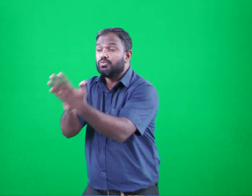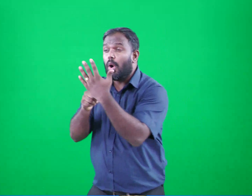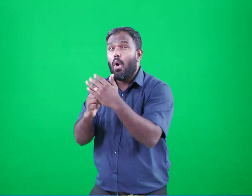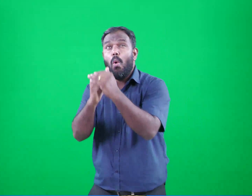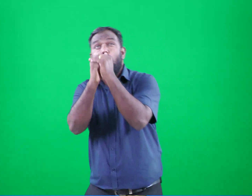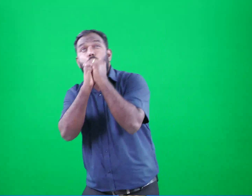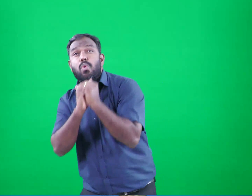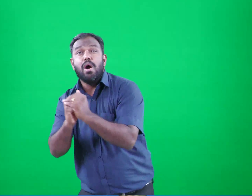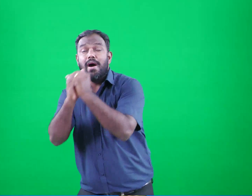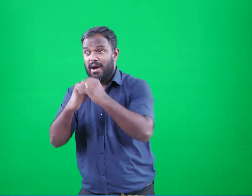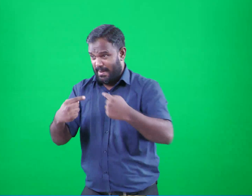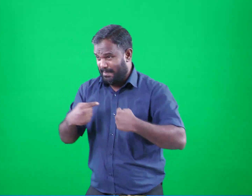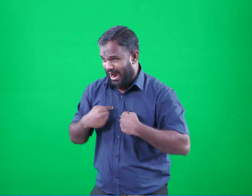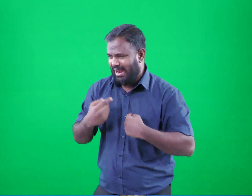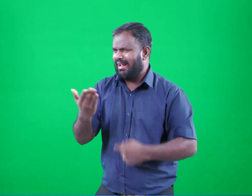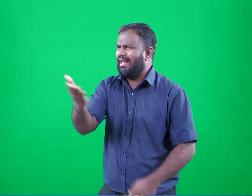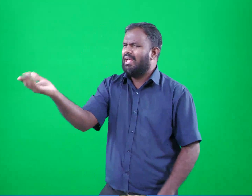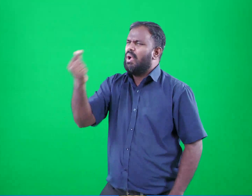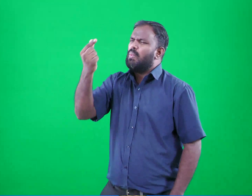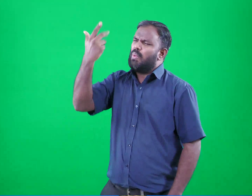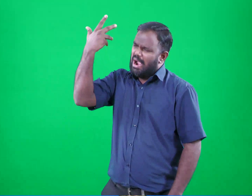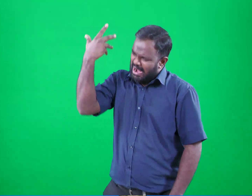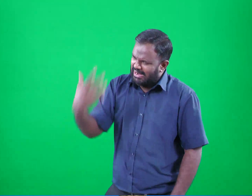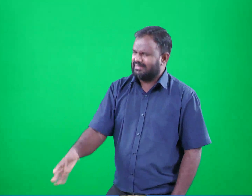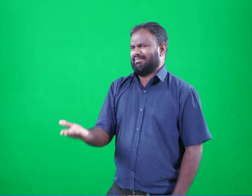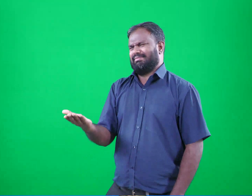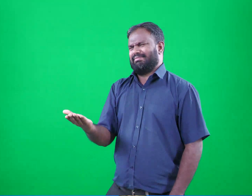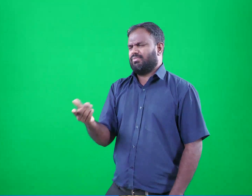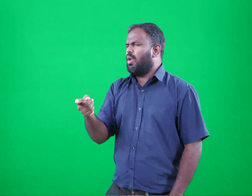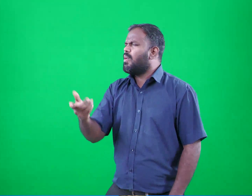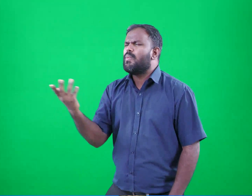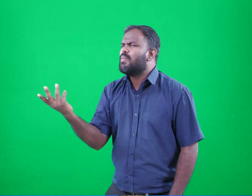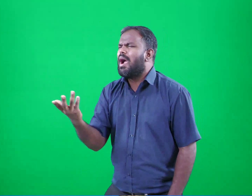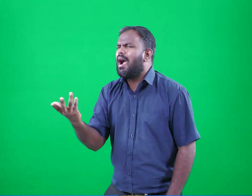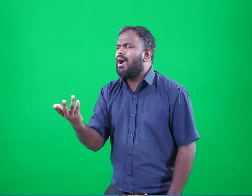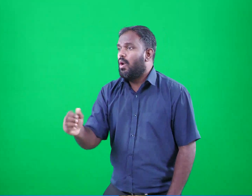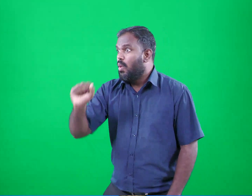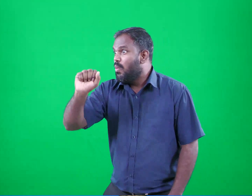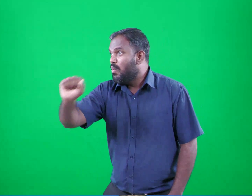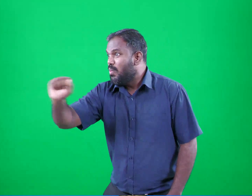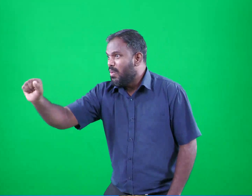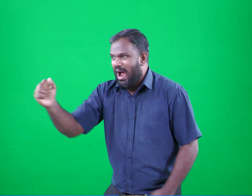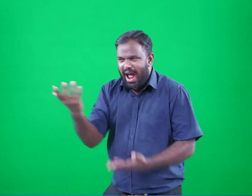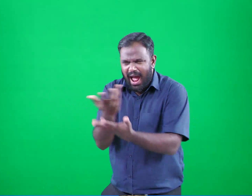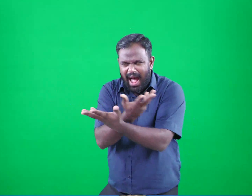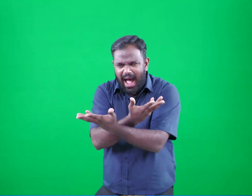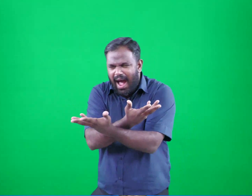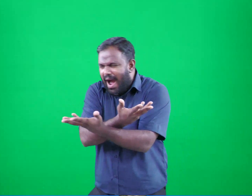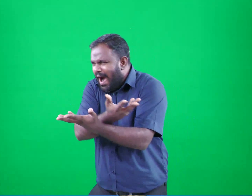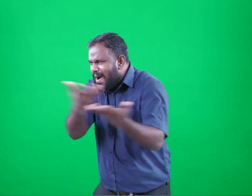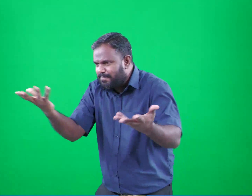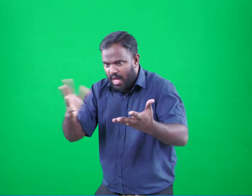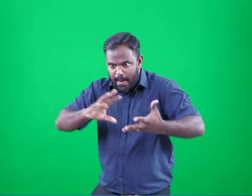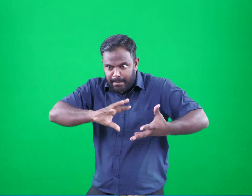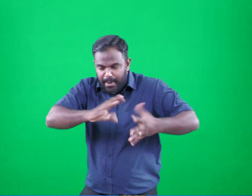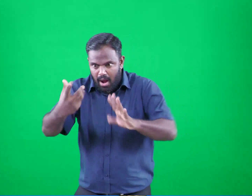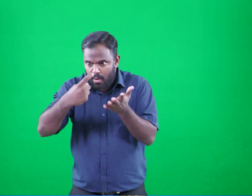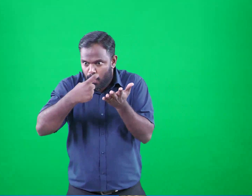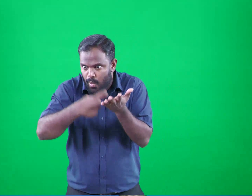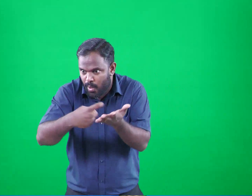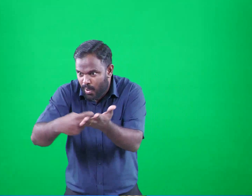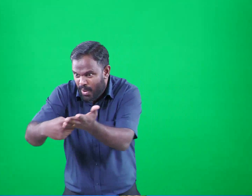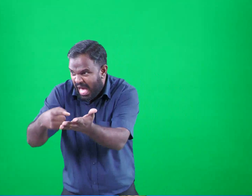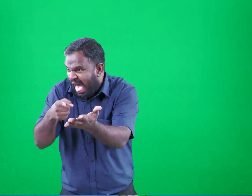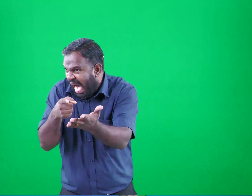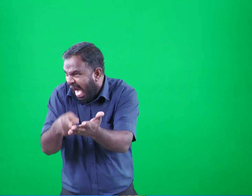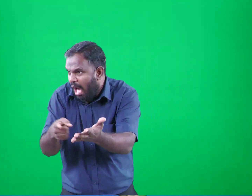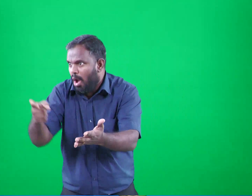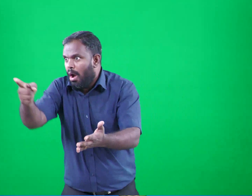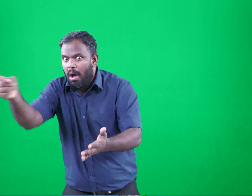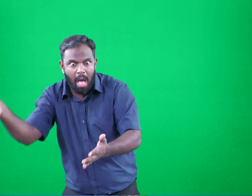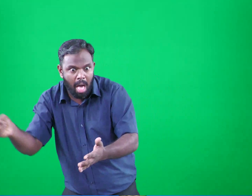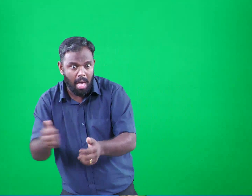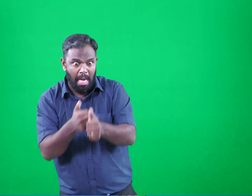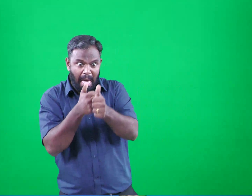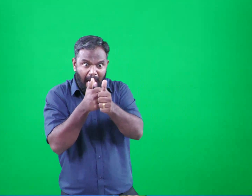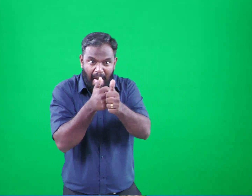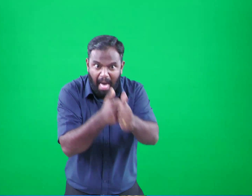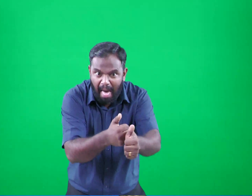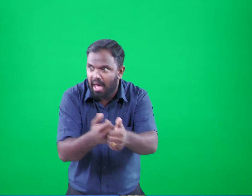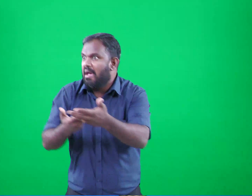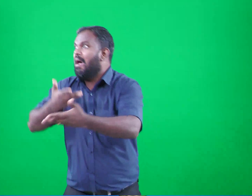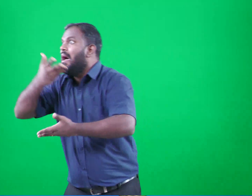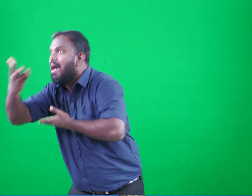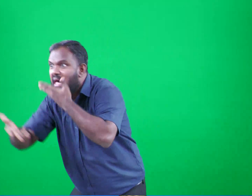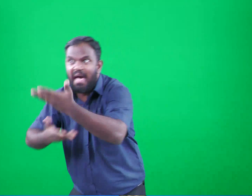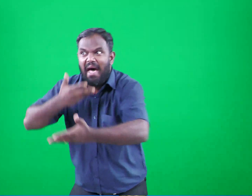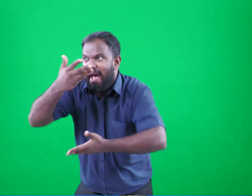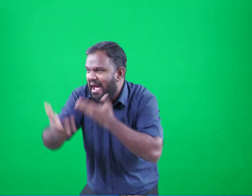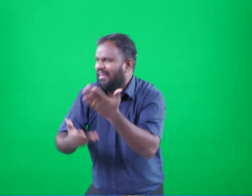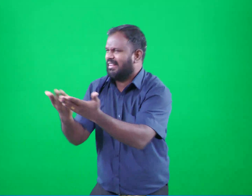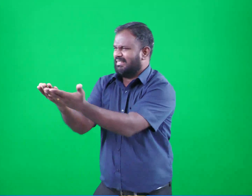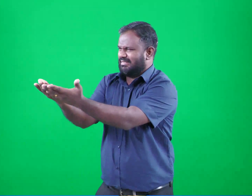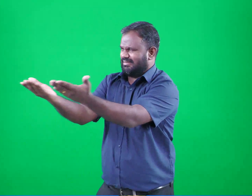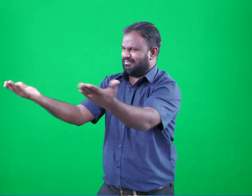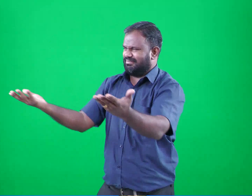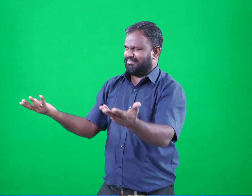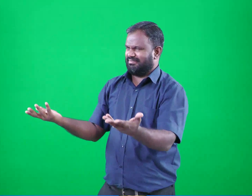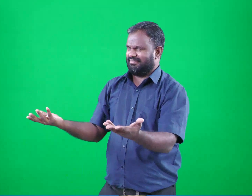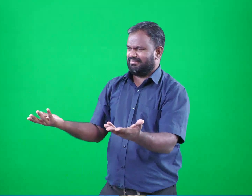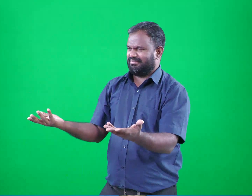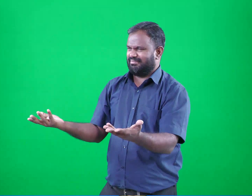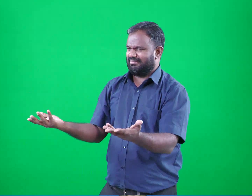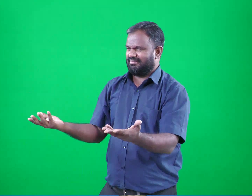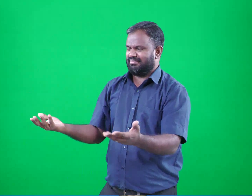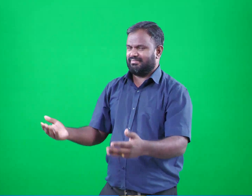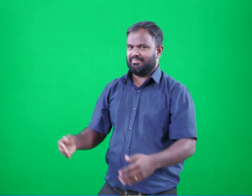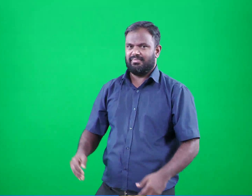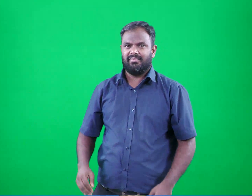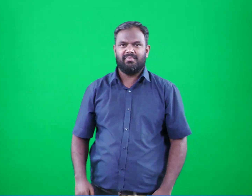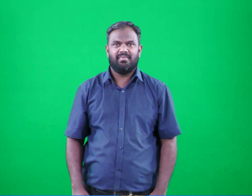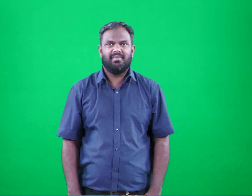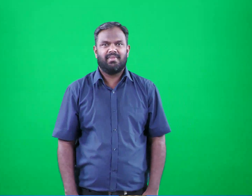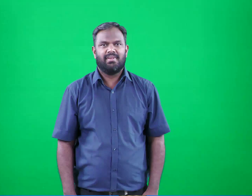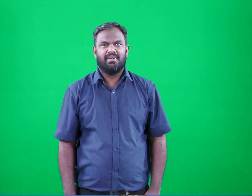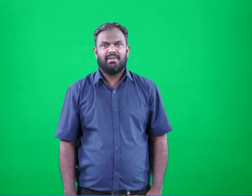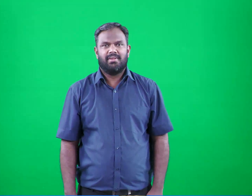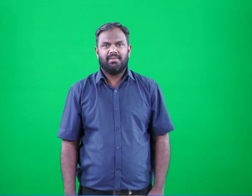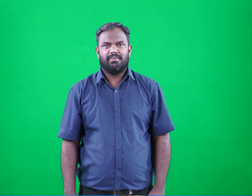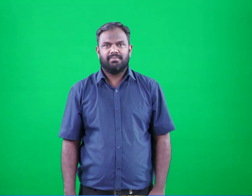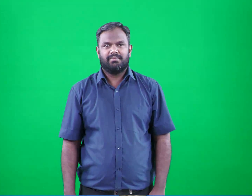They worship Me in vain; they teach as doctrine the precepts of men.'